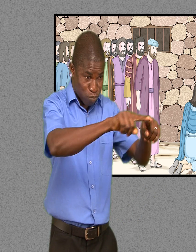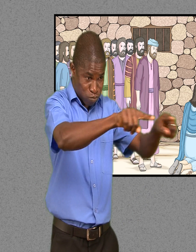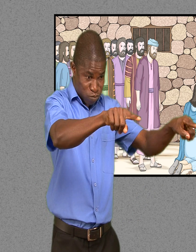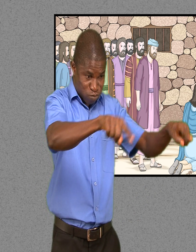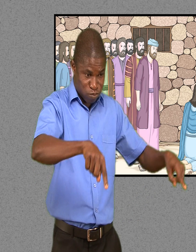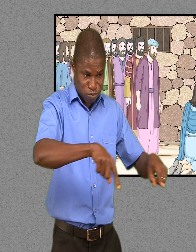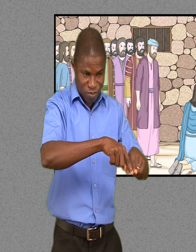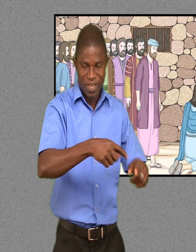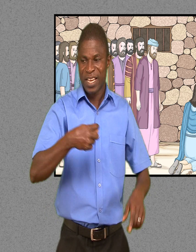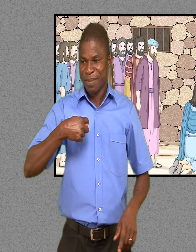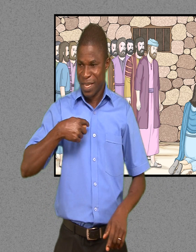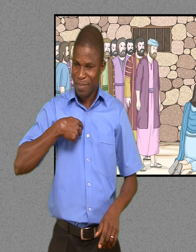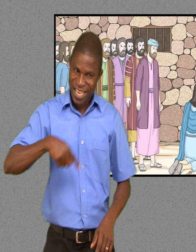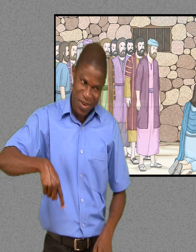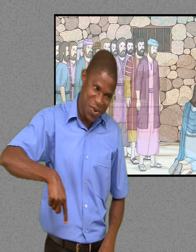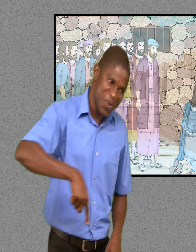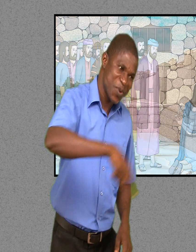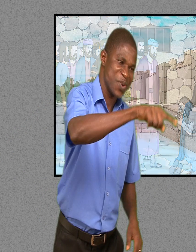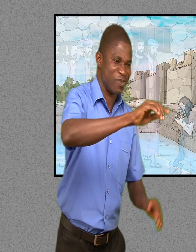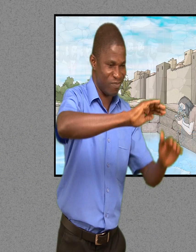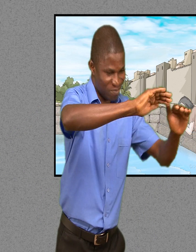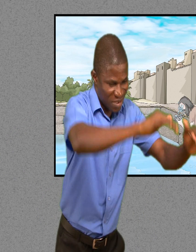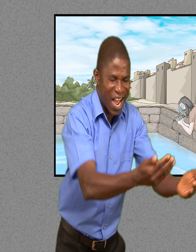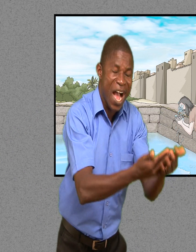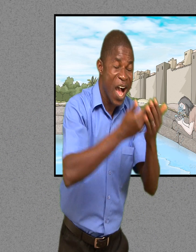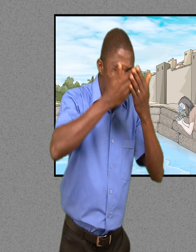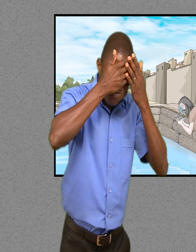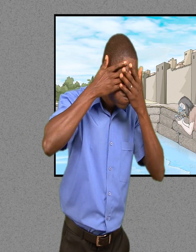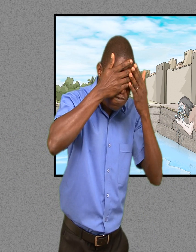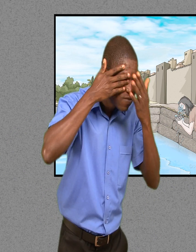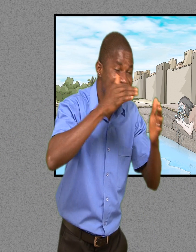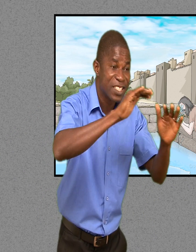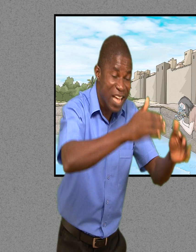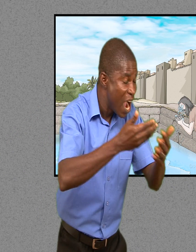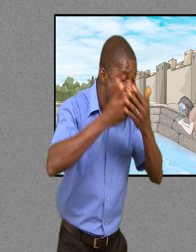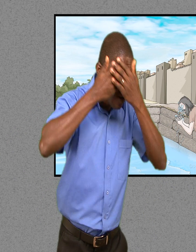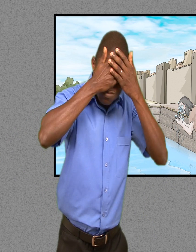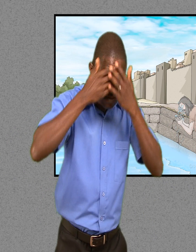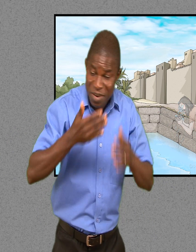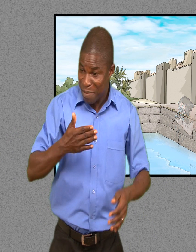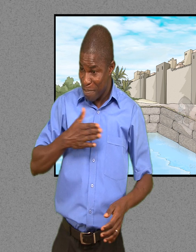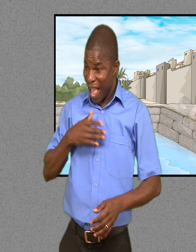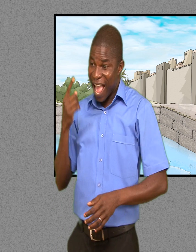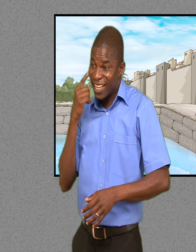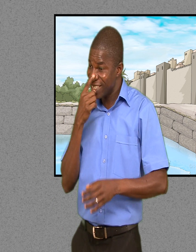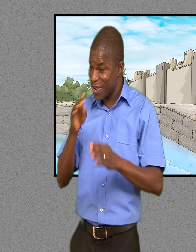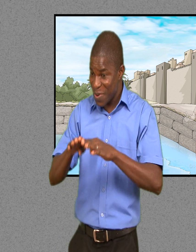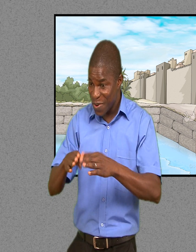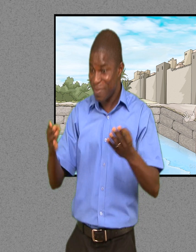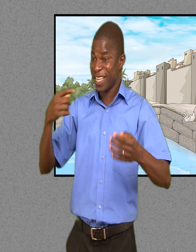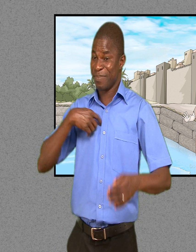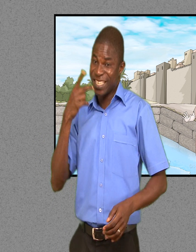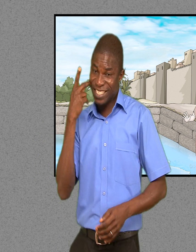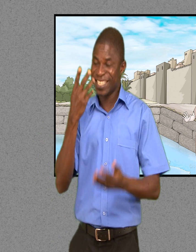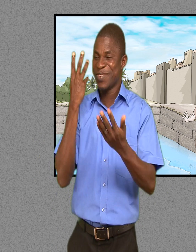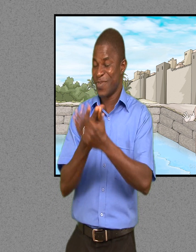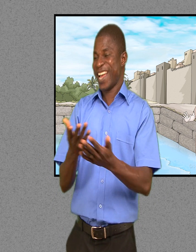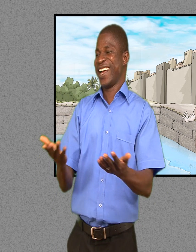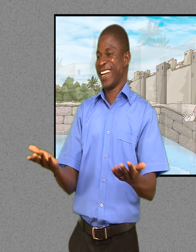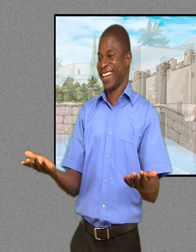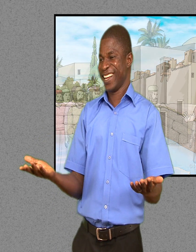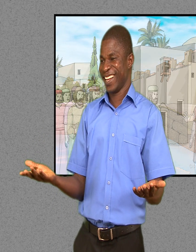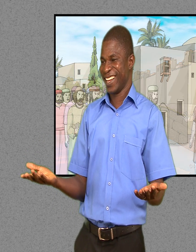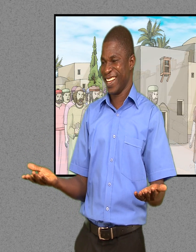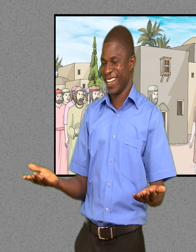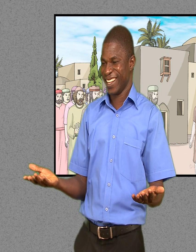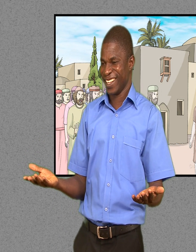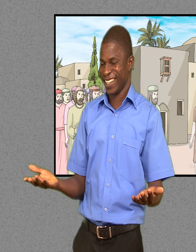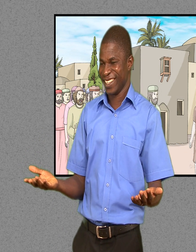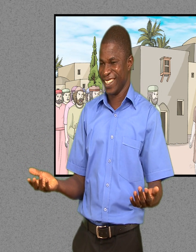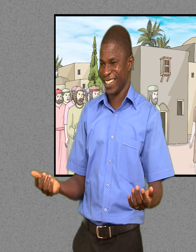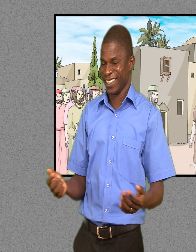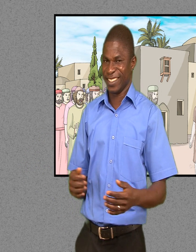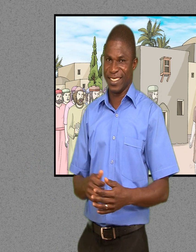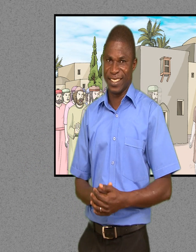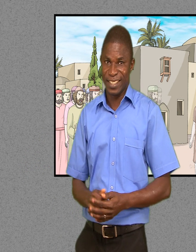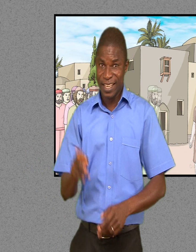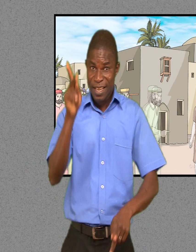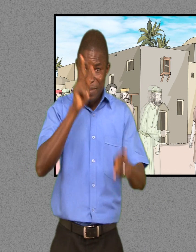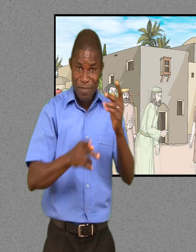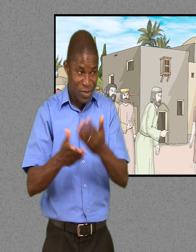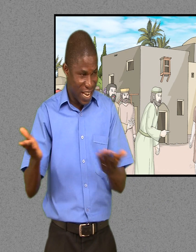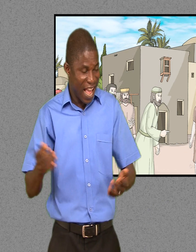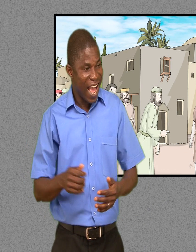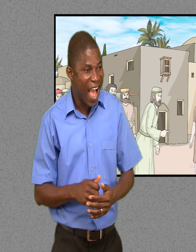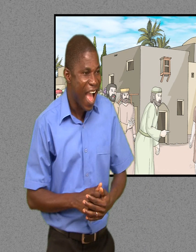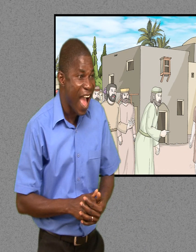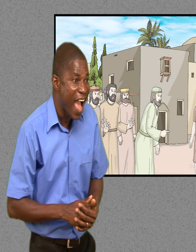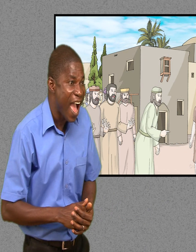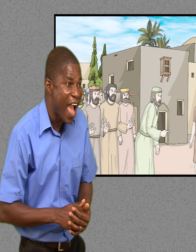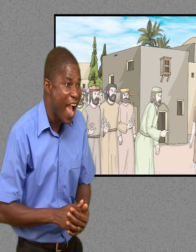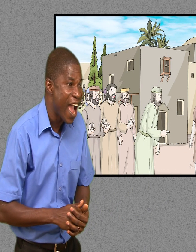So I went and washed and received my sight.”